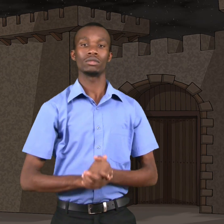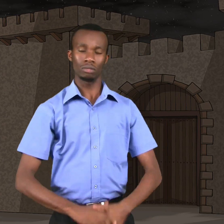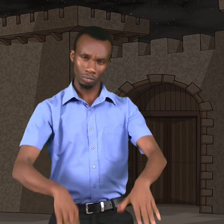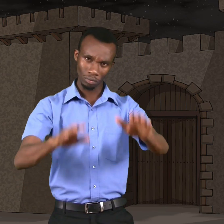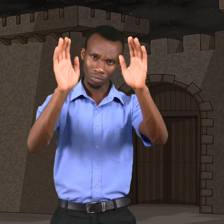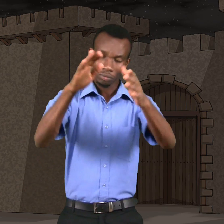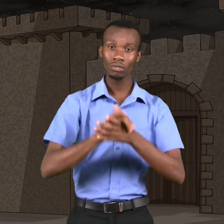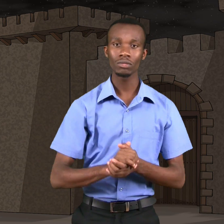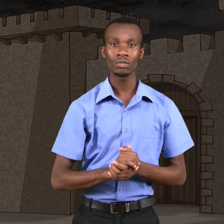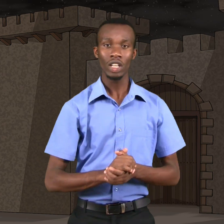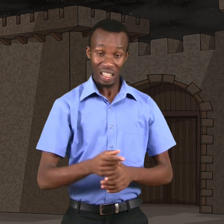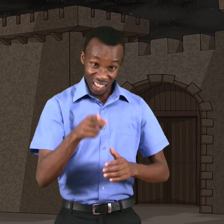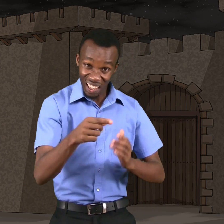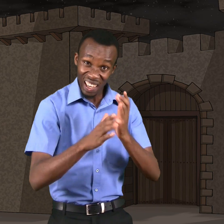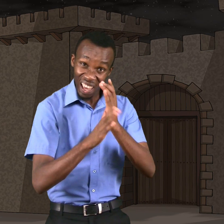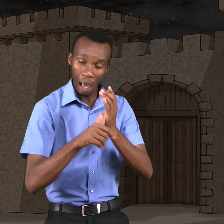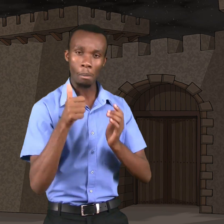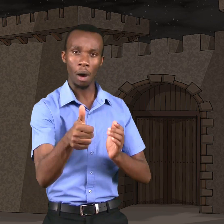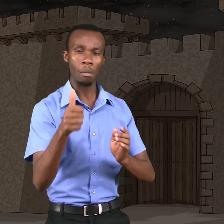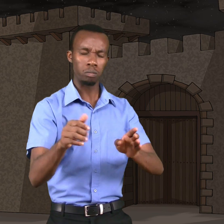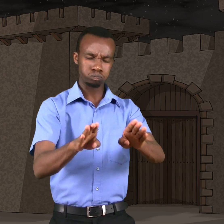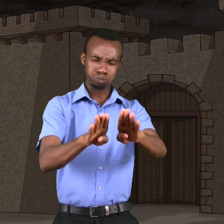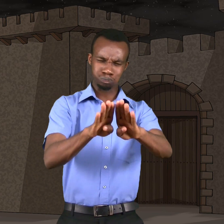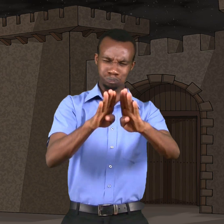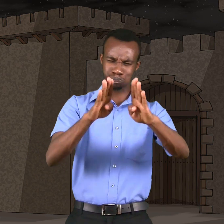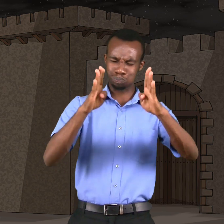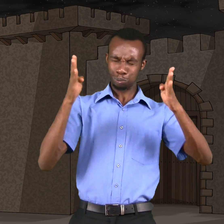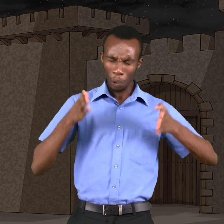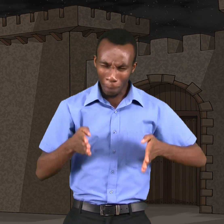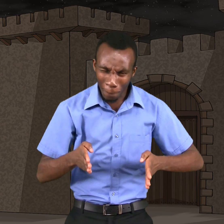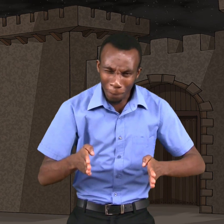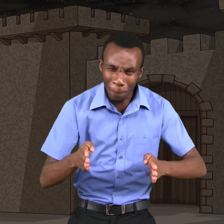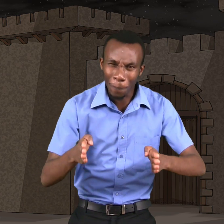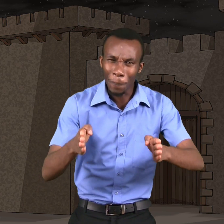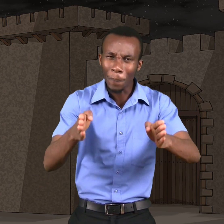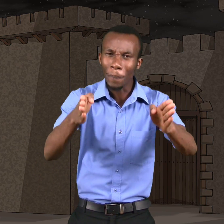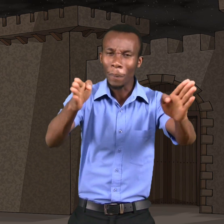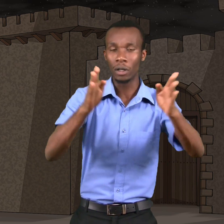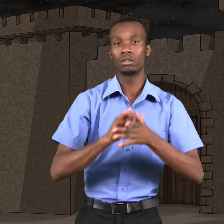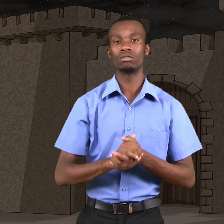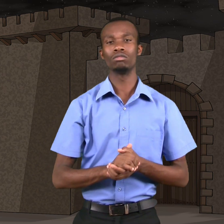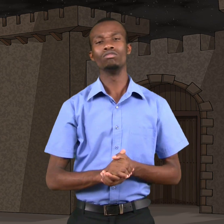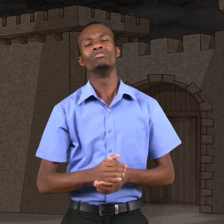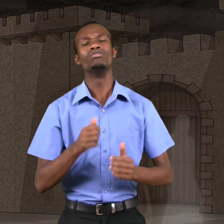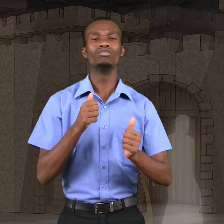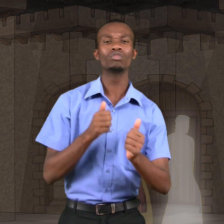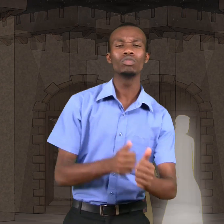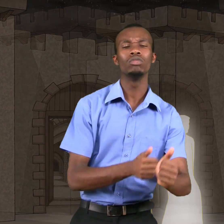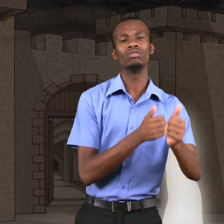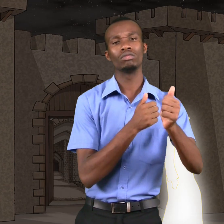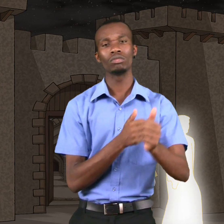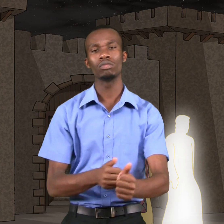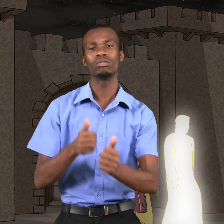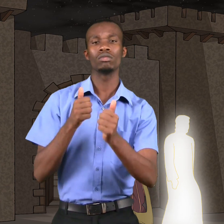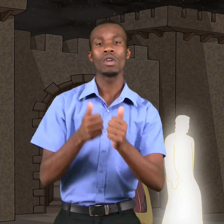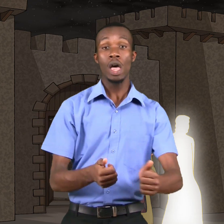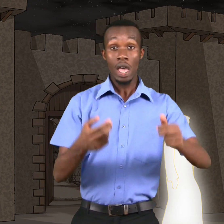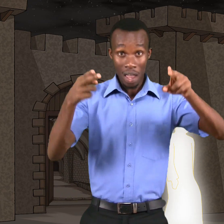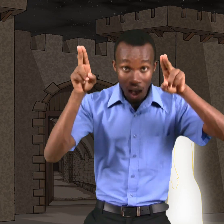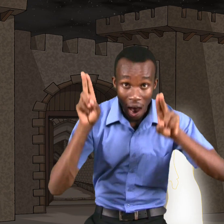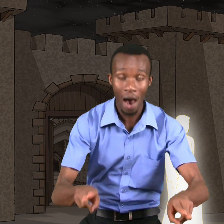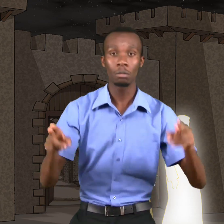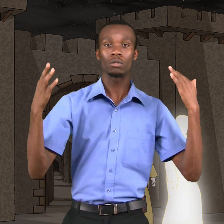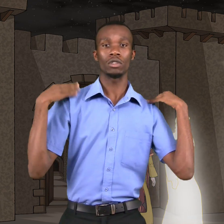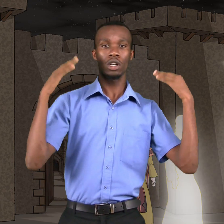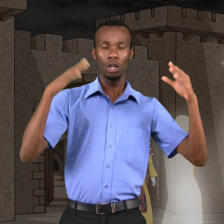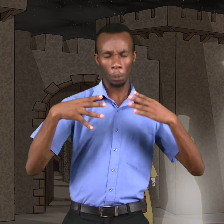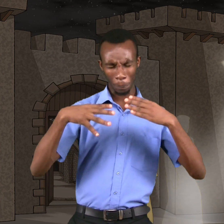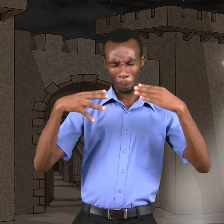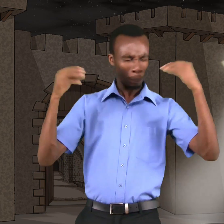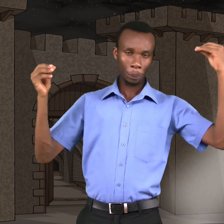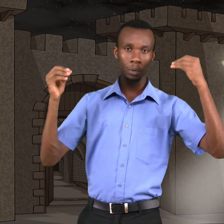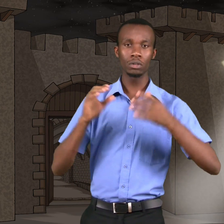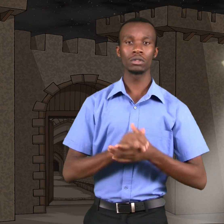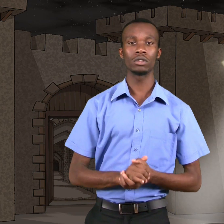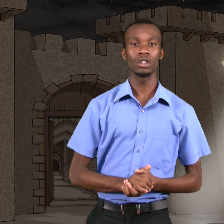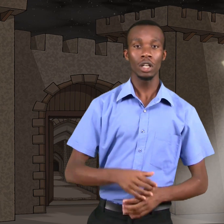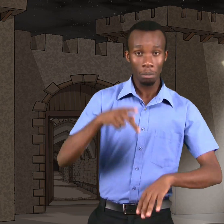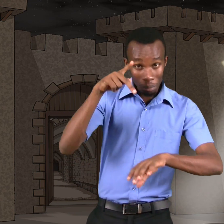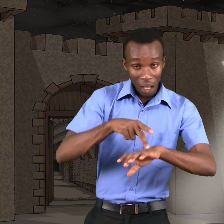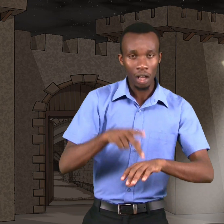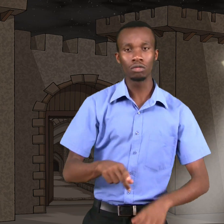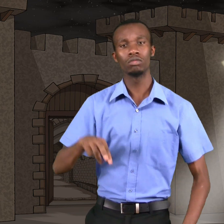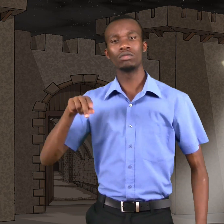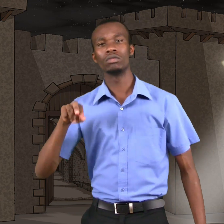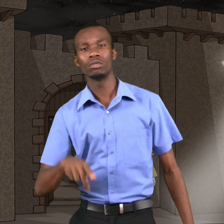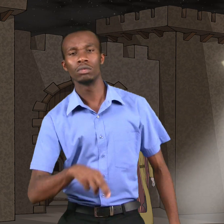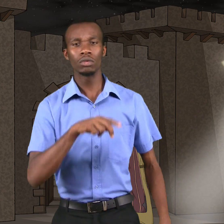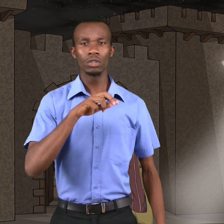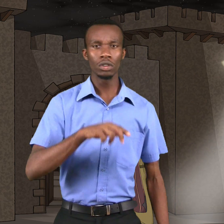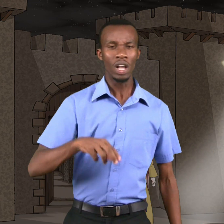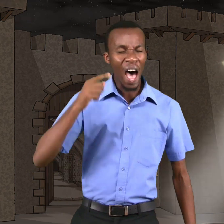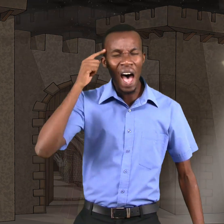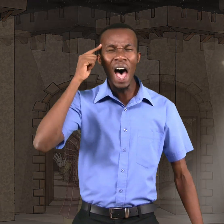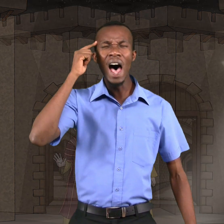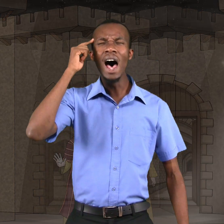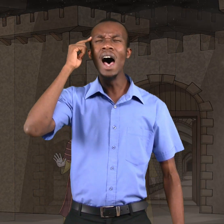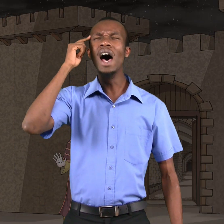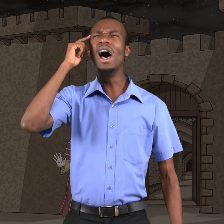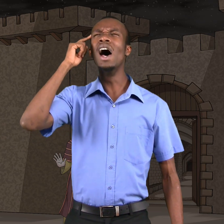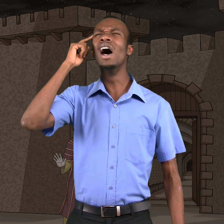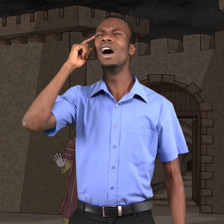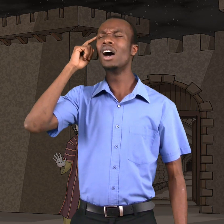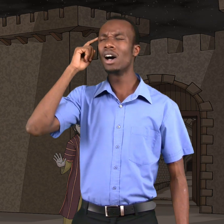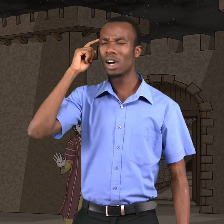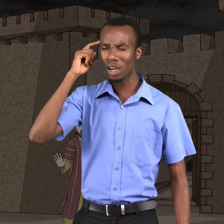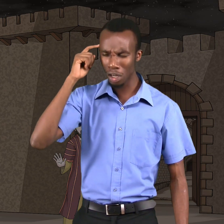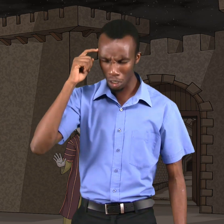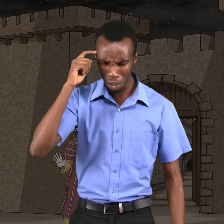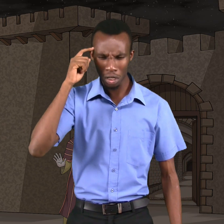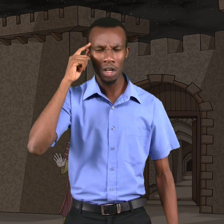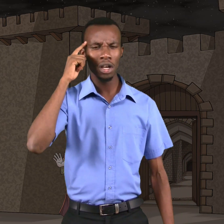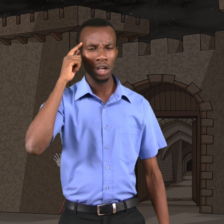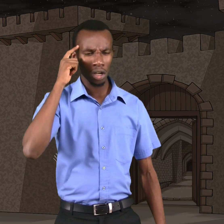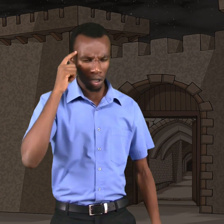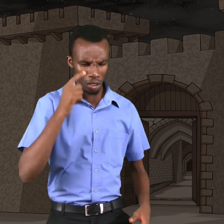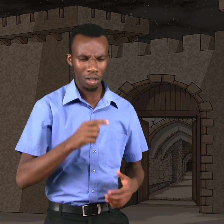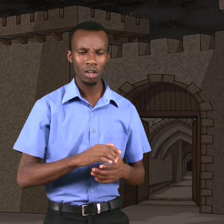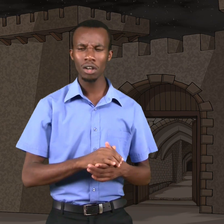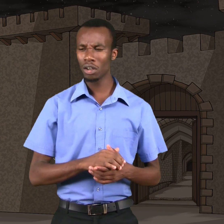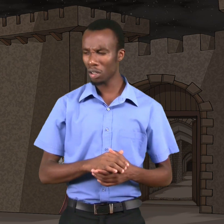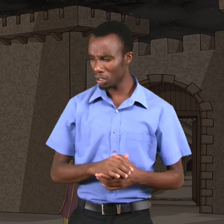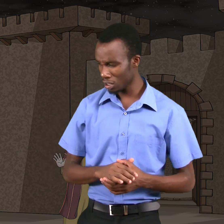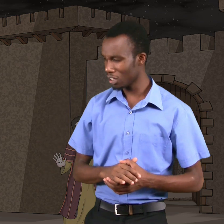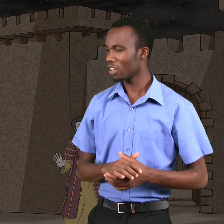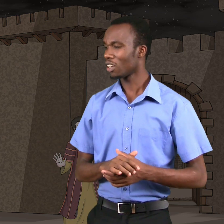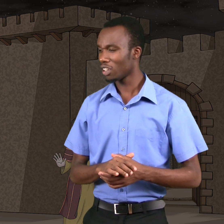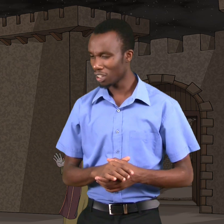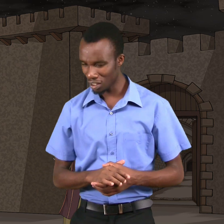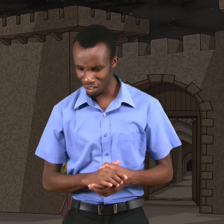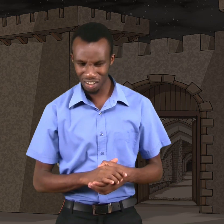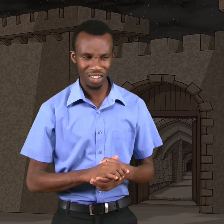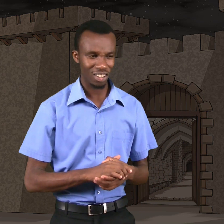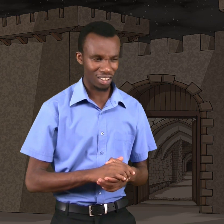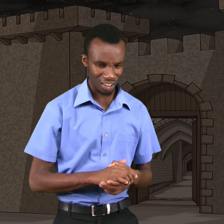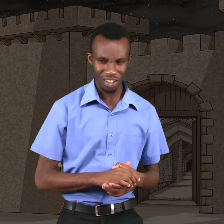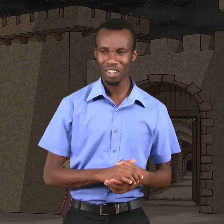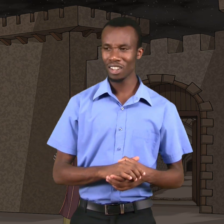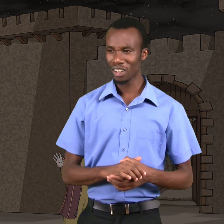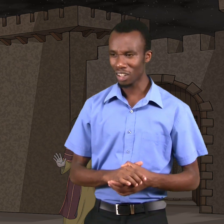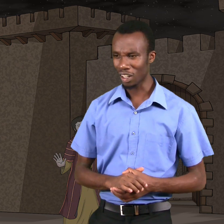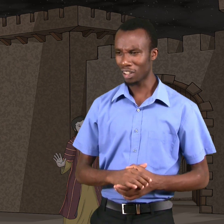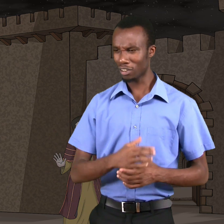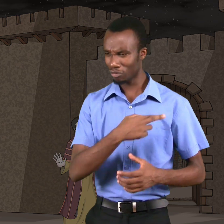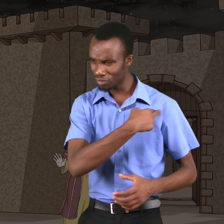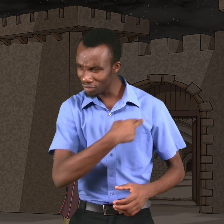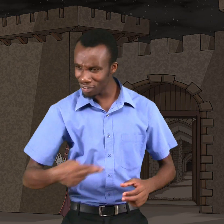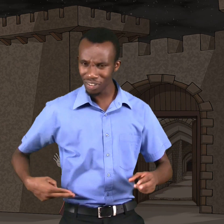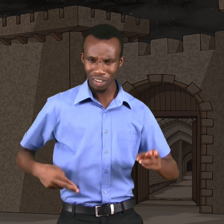When they had gone outside and walked the length of one block, the angel suddenly left him.